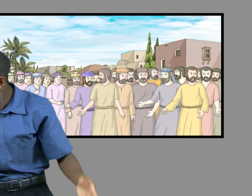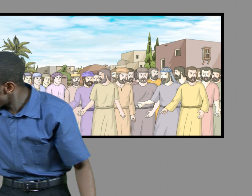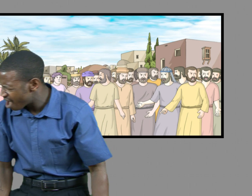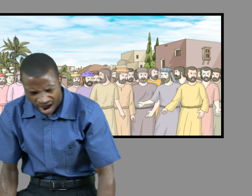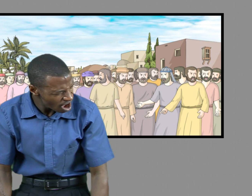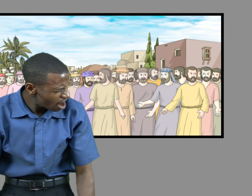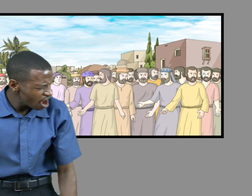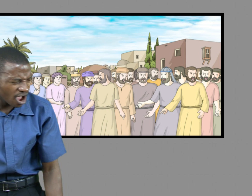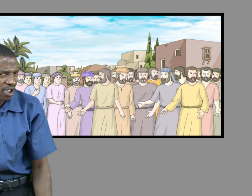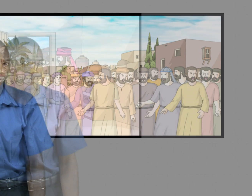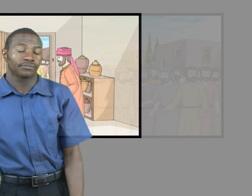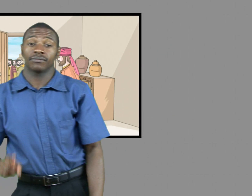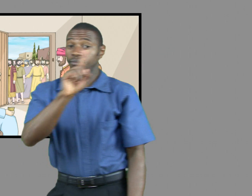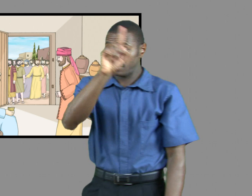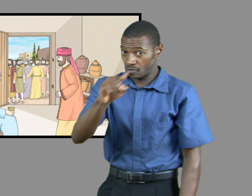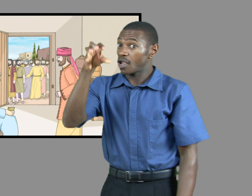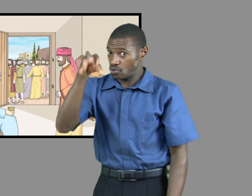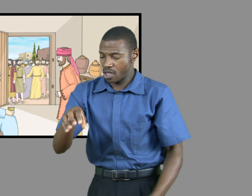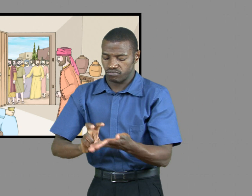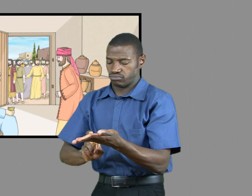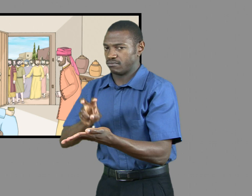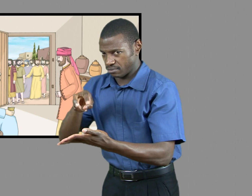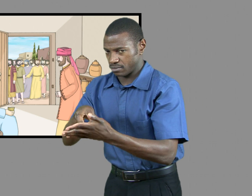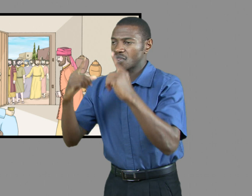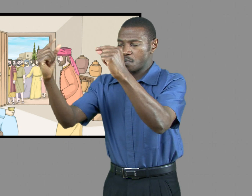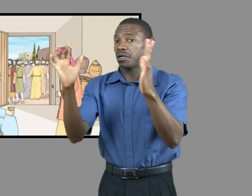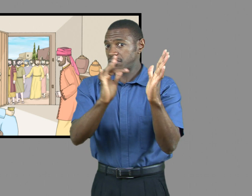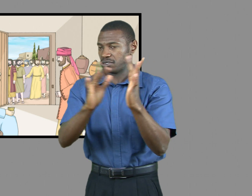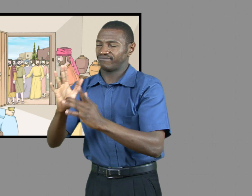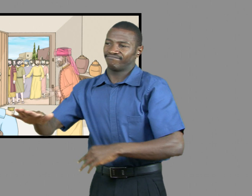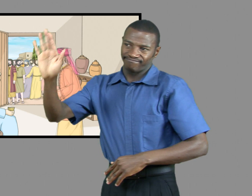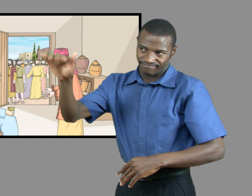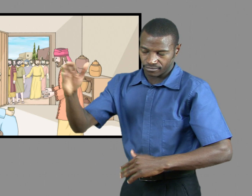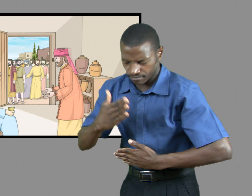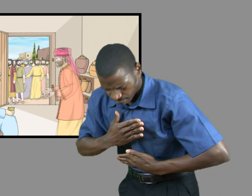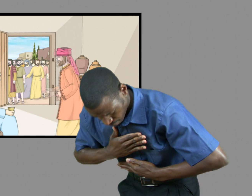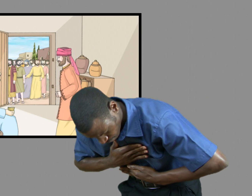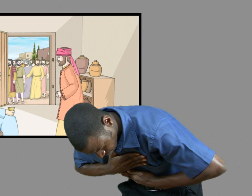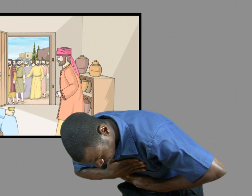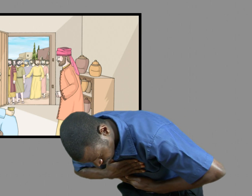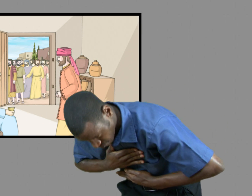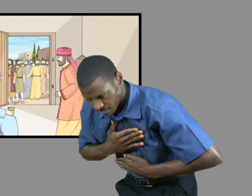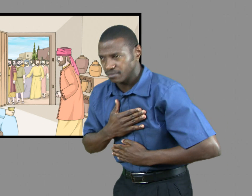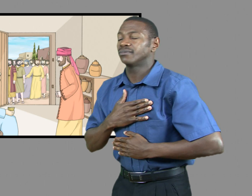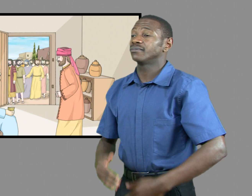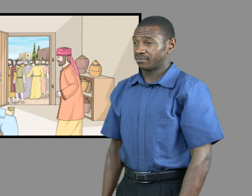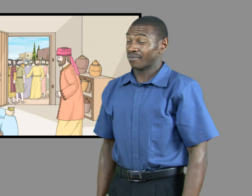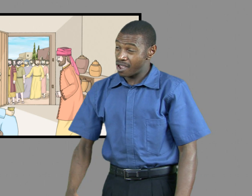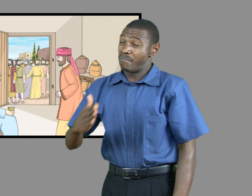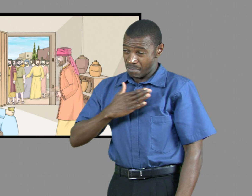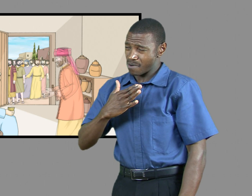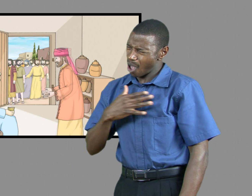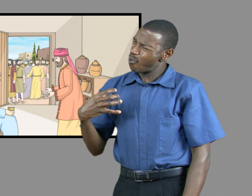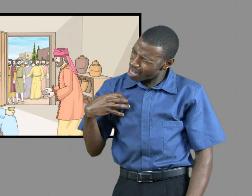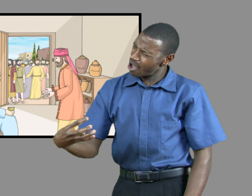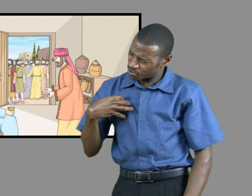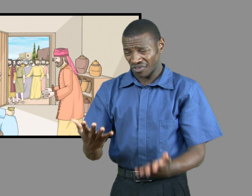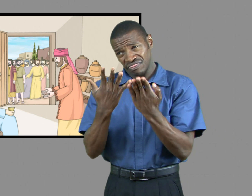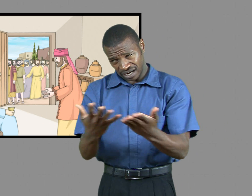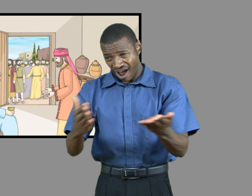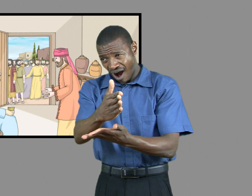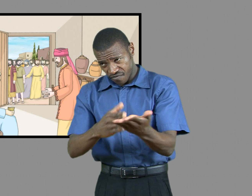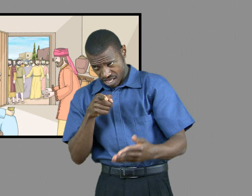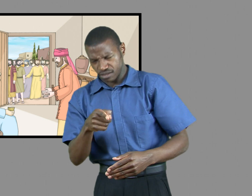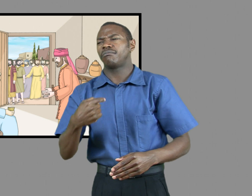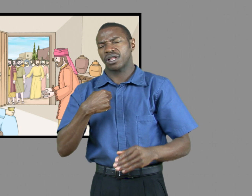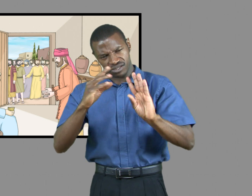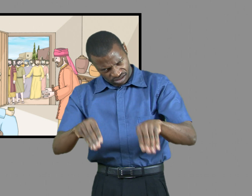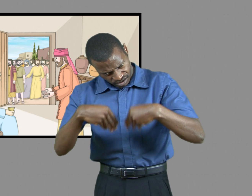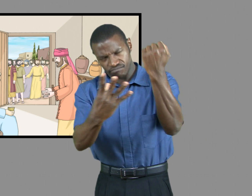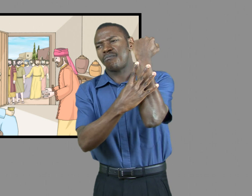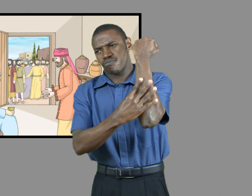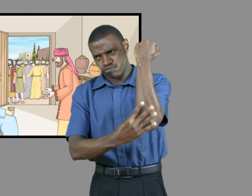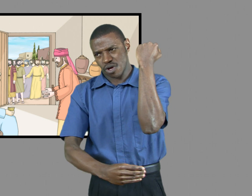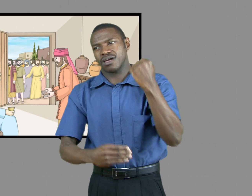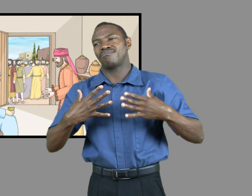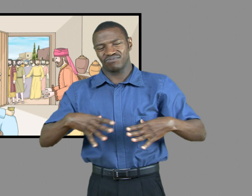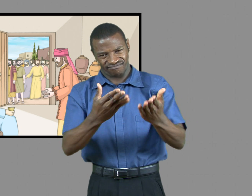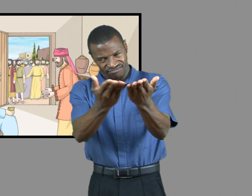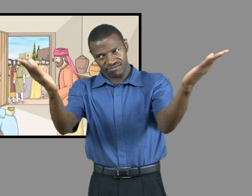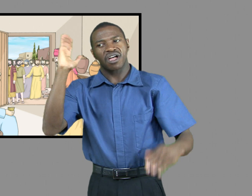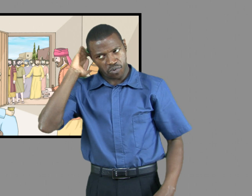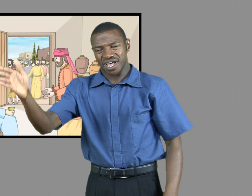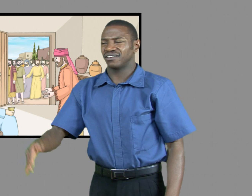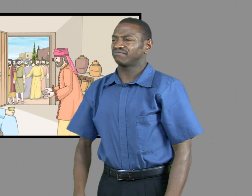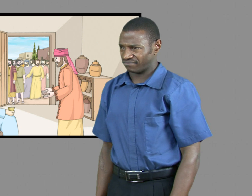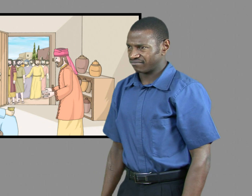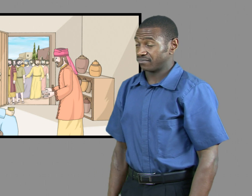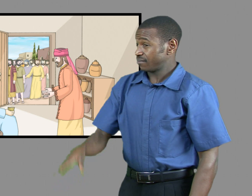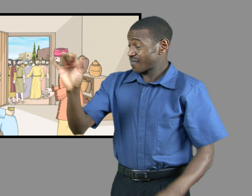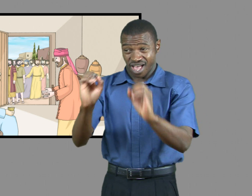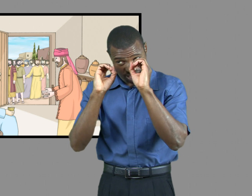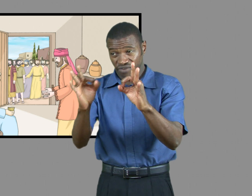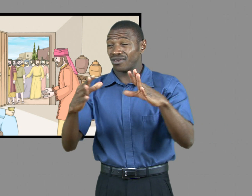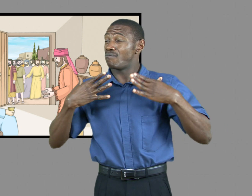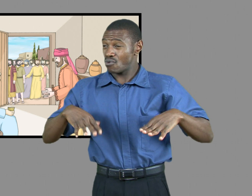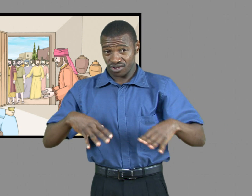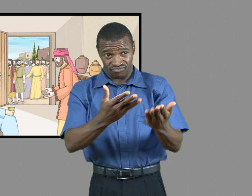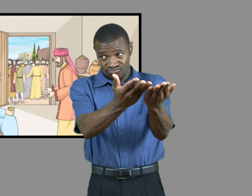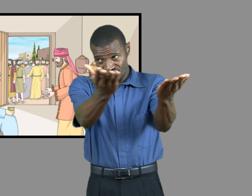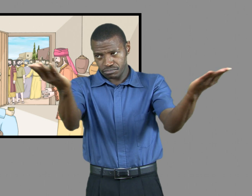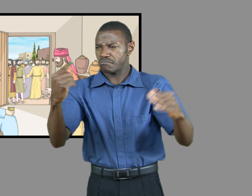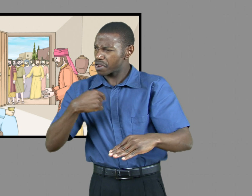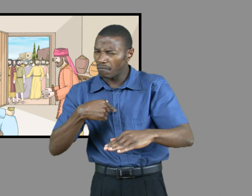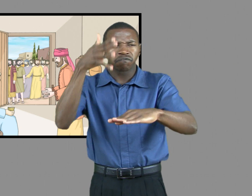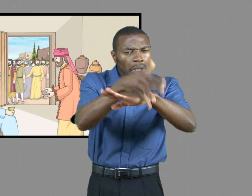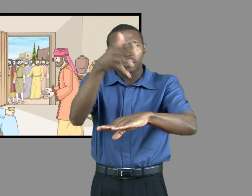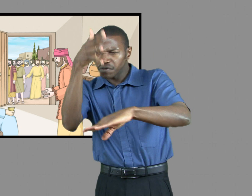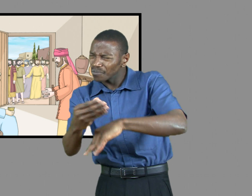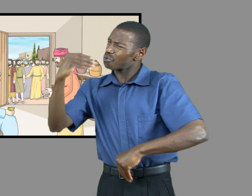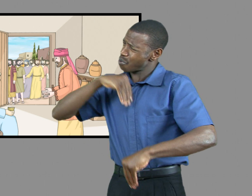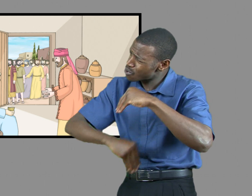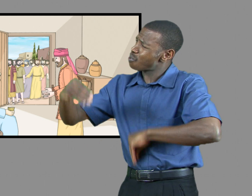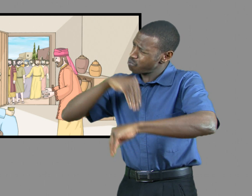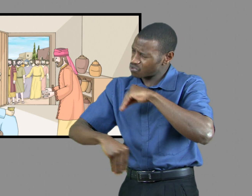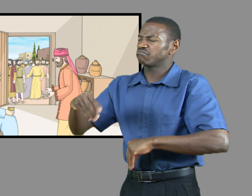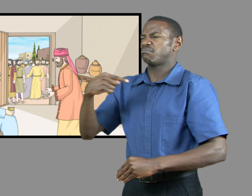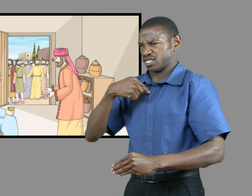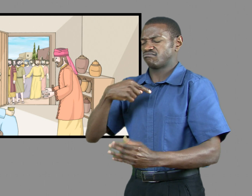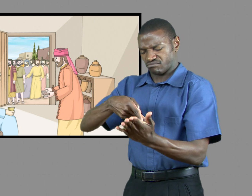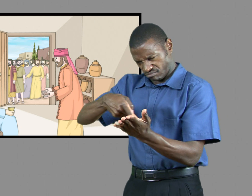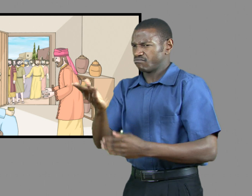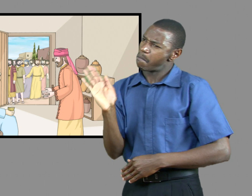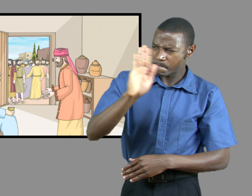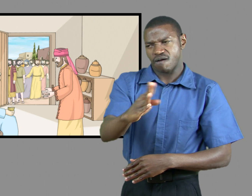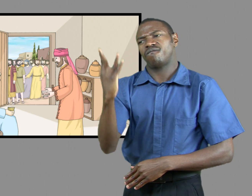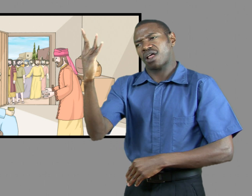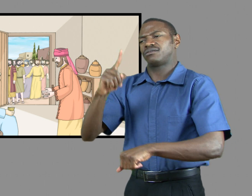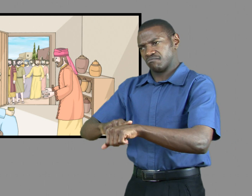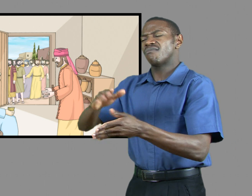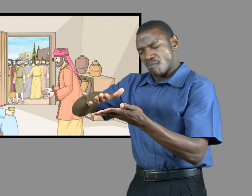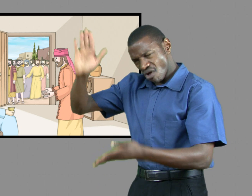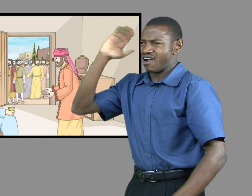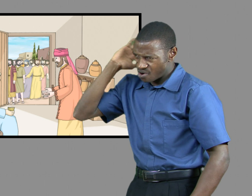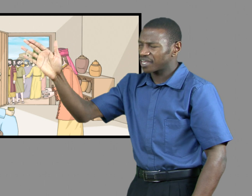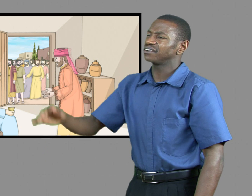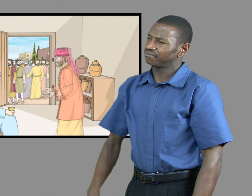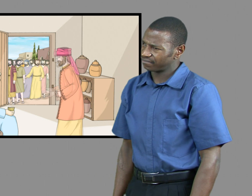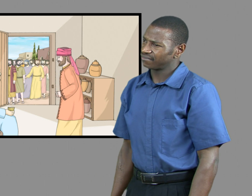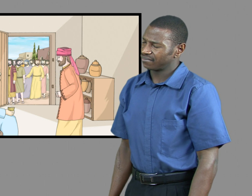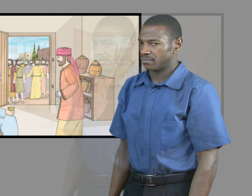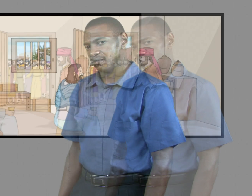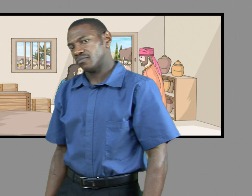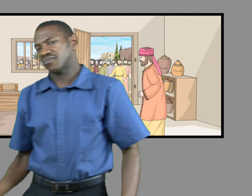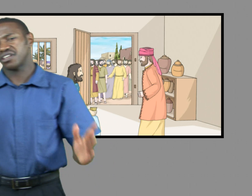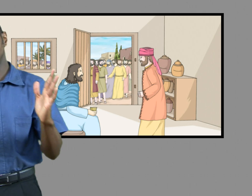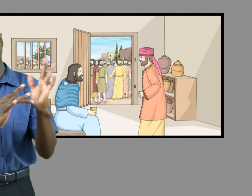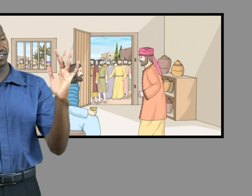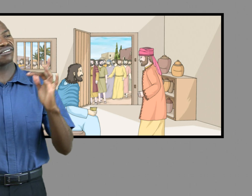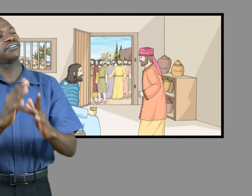But Zacchaeus stood up and said to the Lord, “Look, Lord, half of my possessions I give to the poor, and if I have cheated anyone, I will repay it fourfold.”